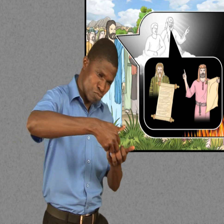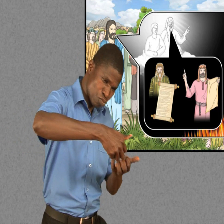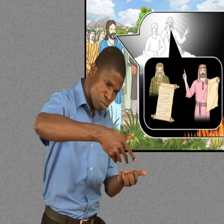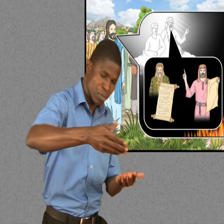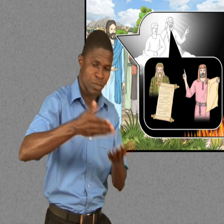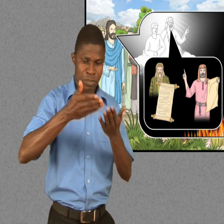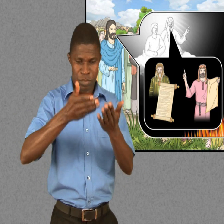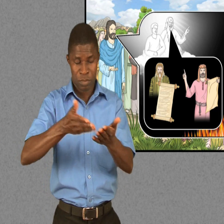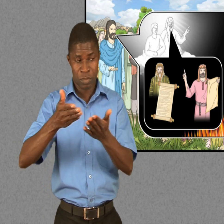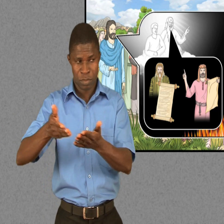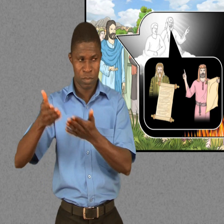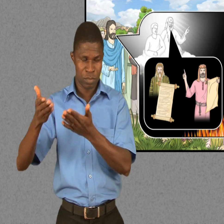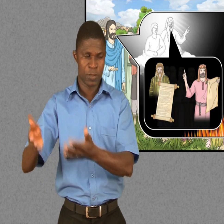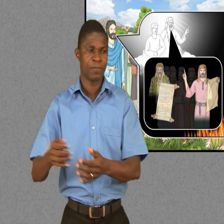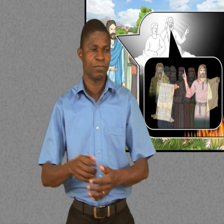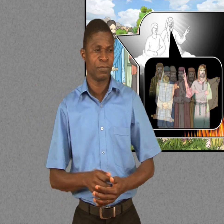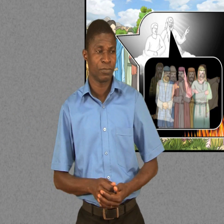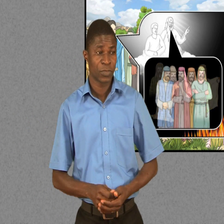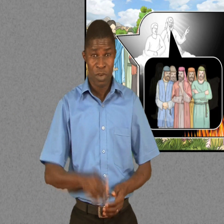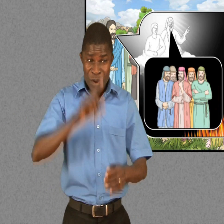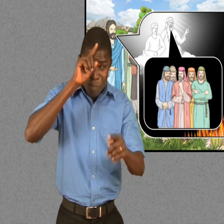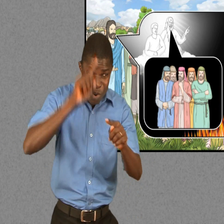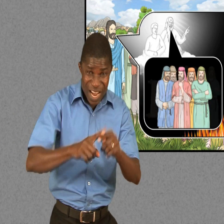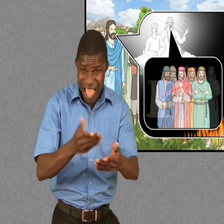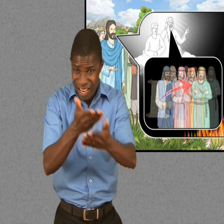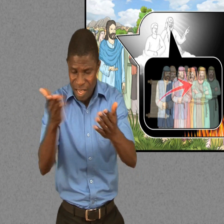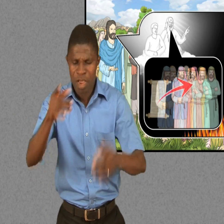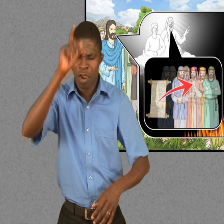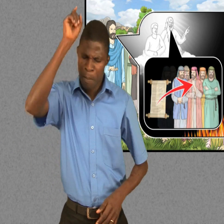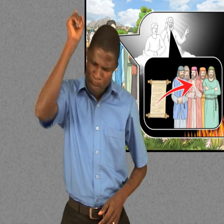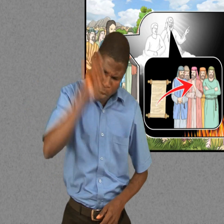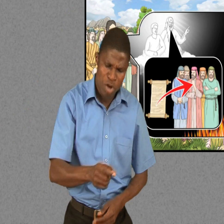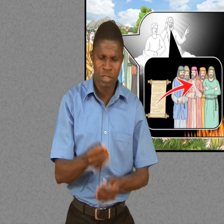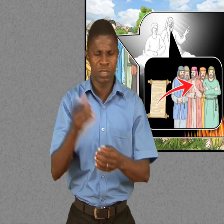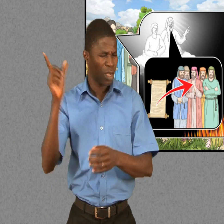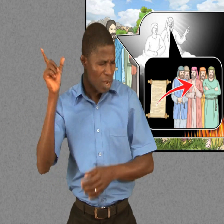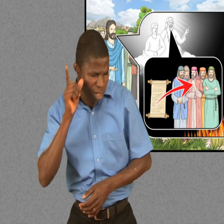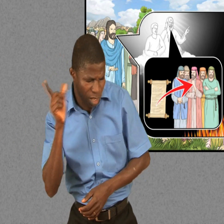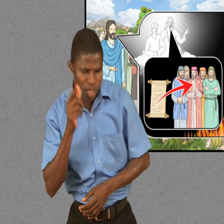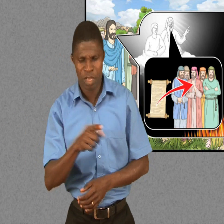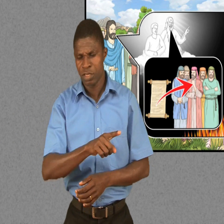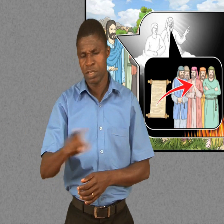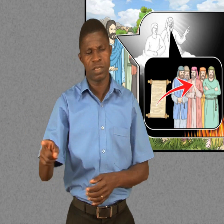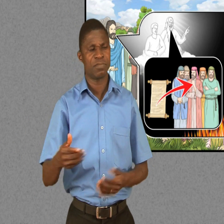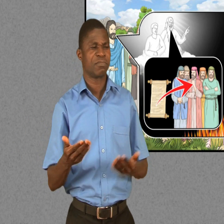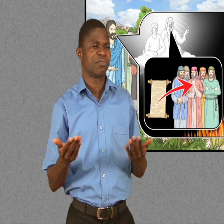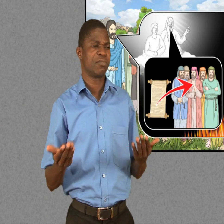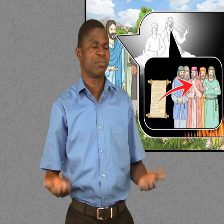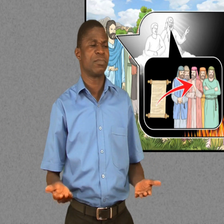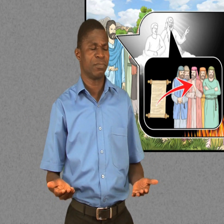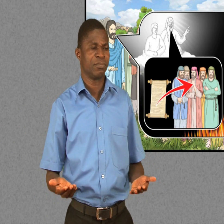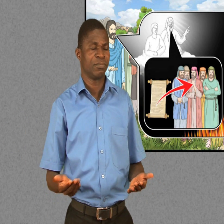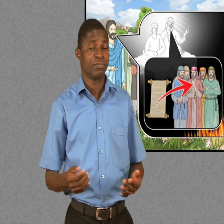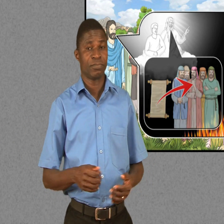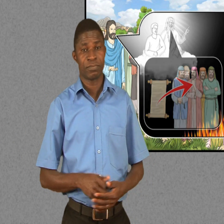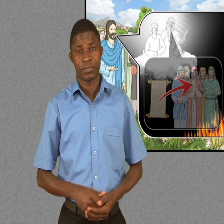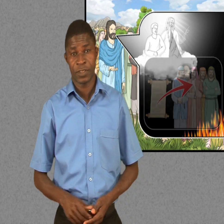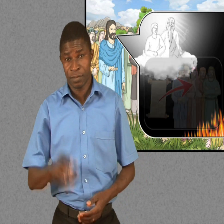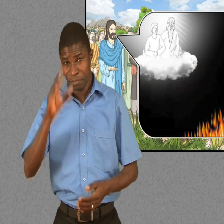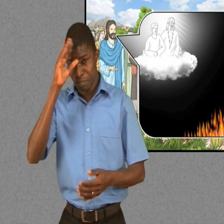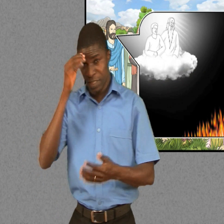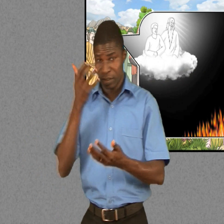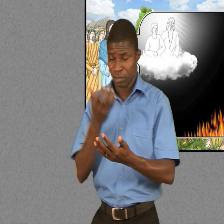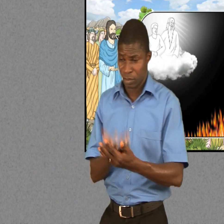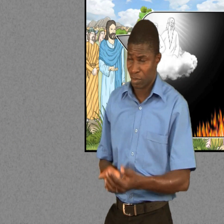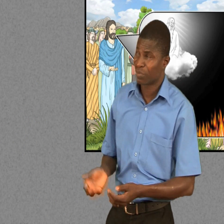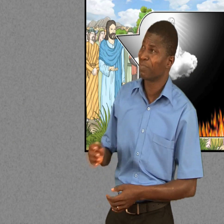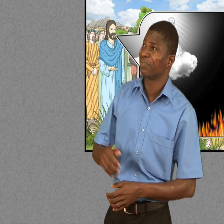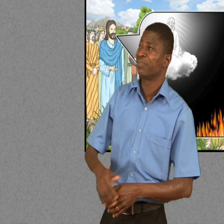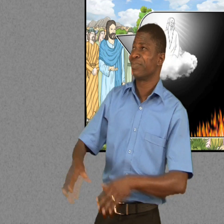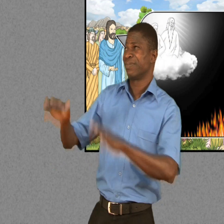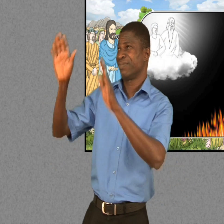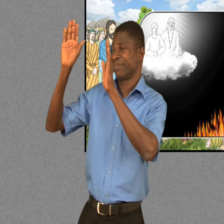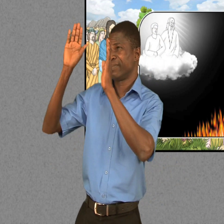let your brothers listen to them.’